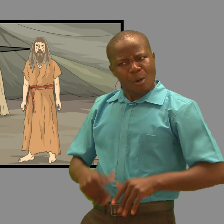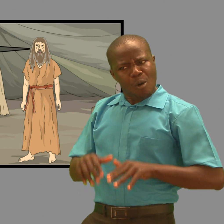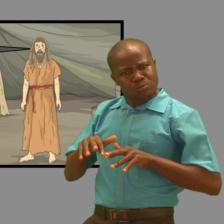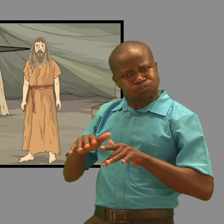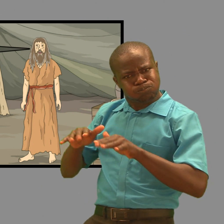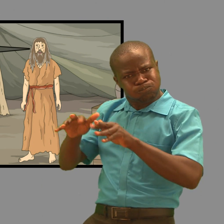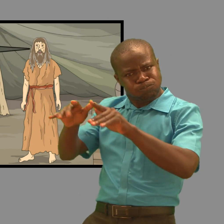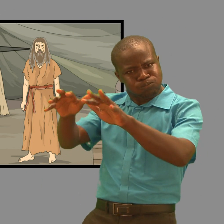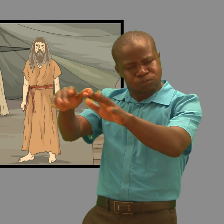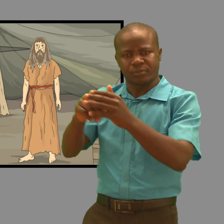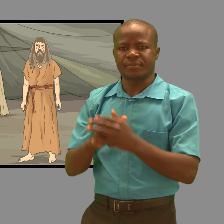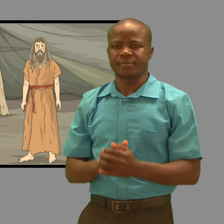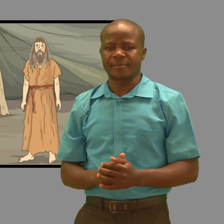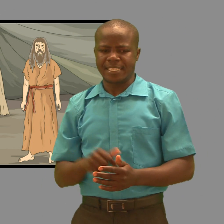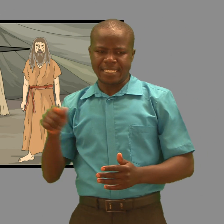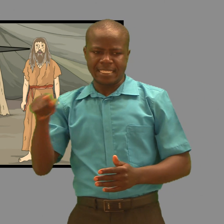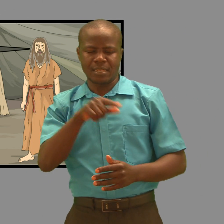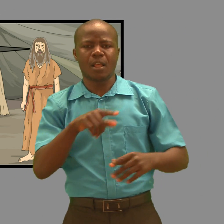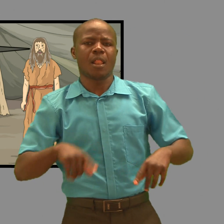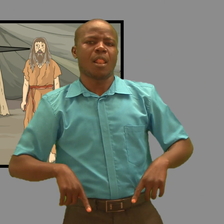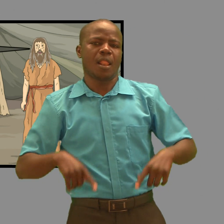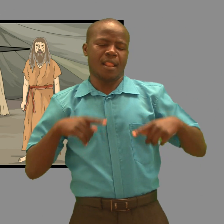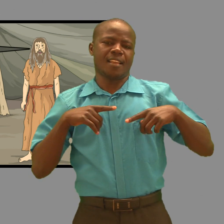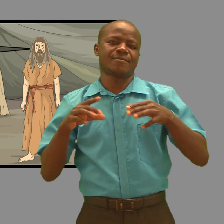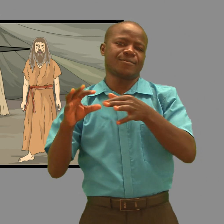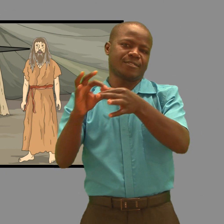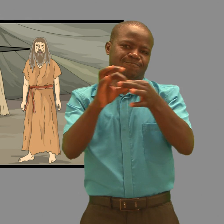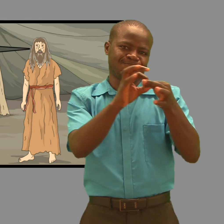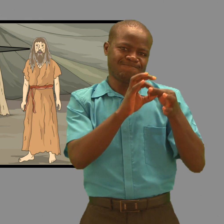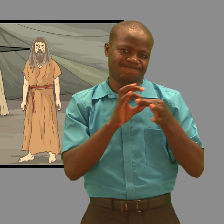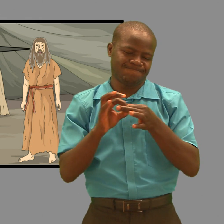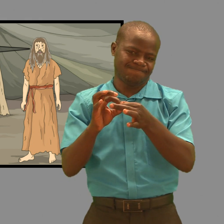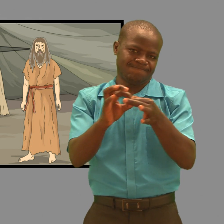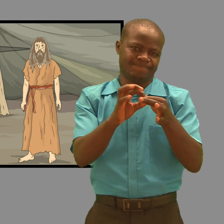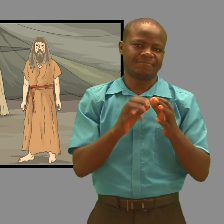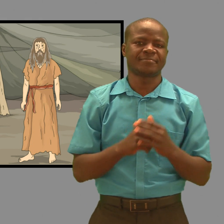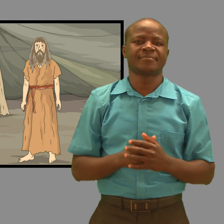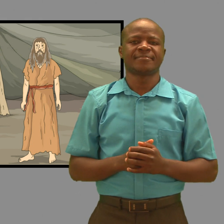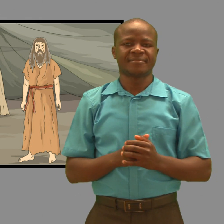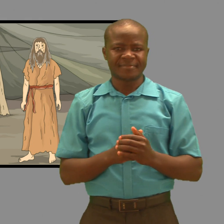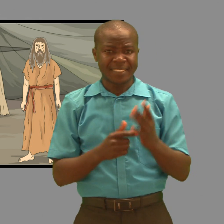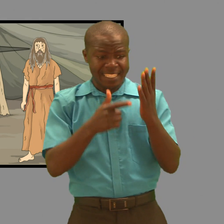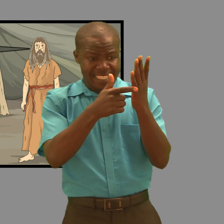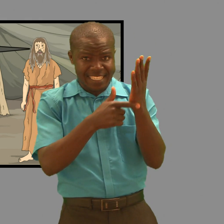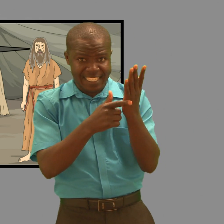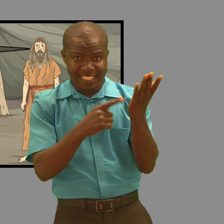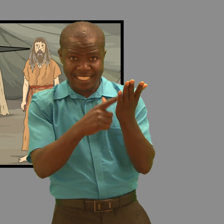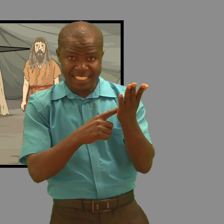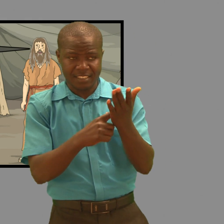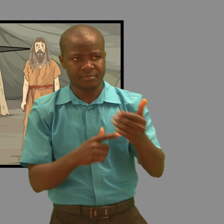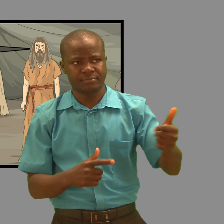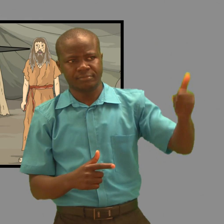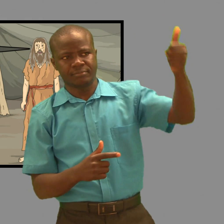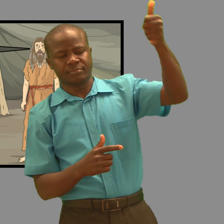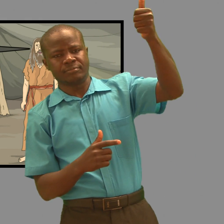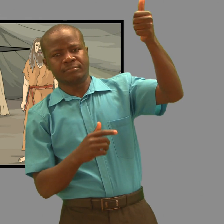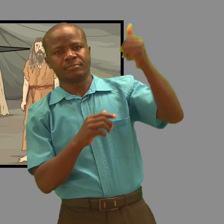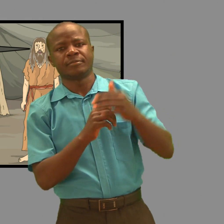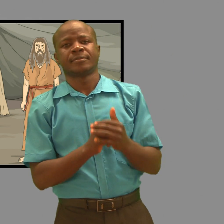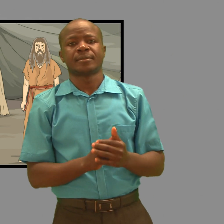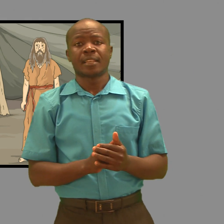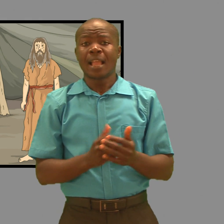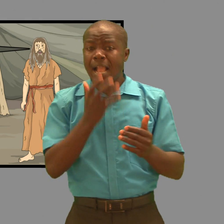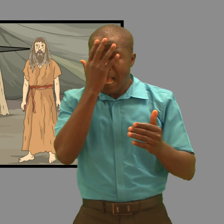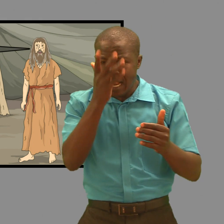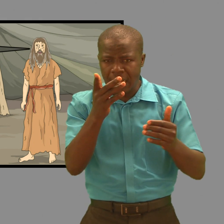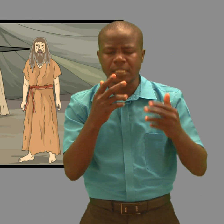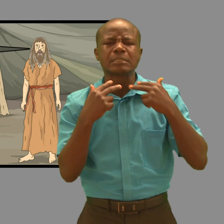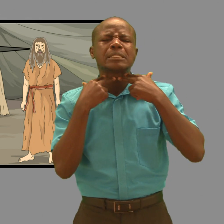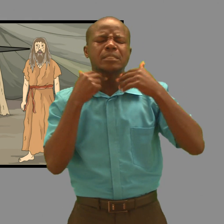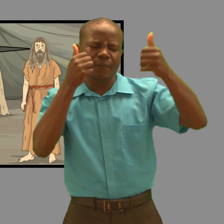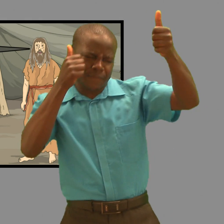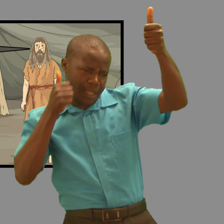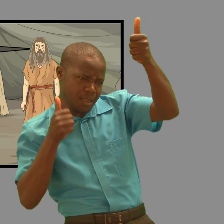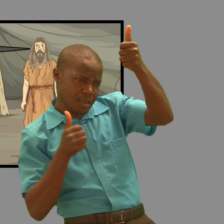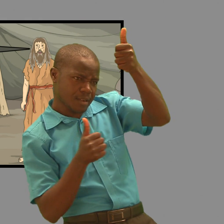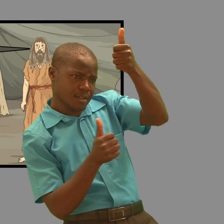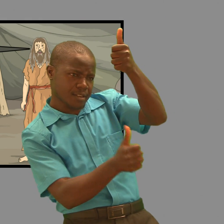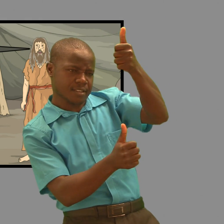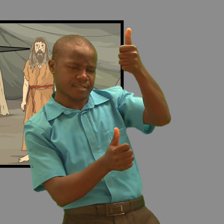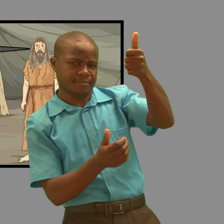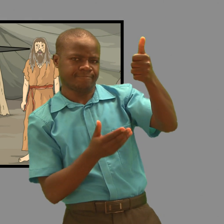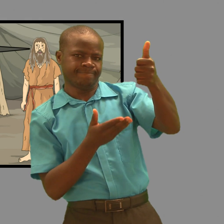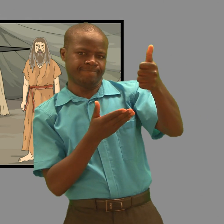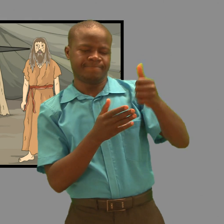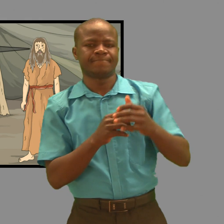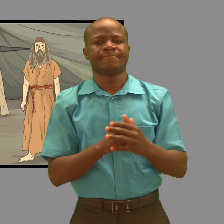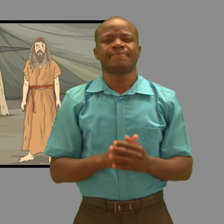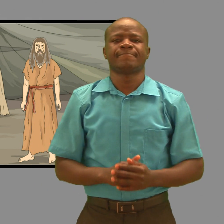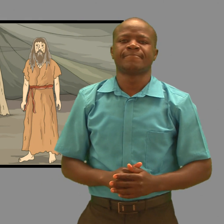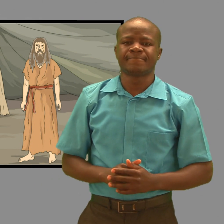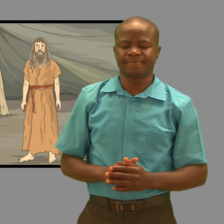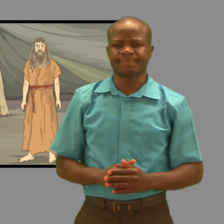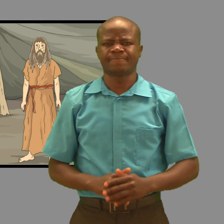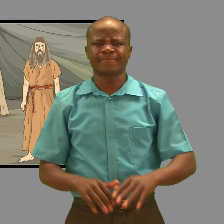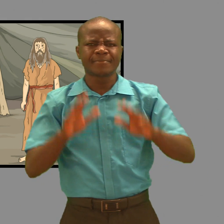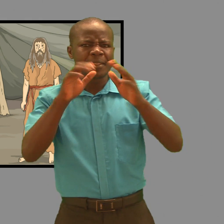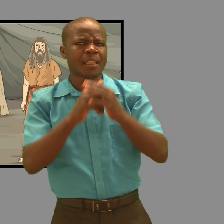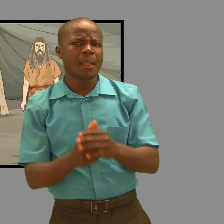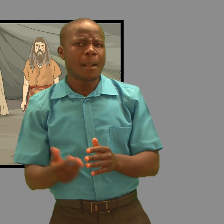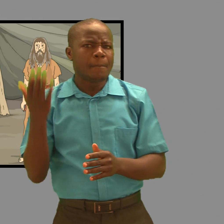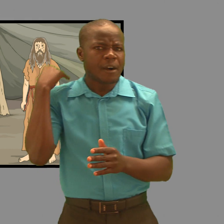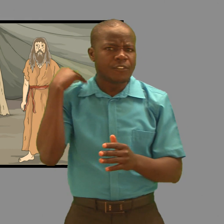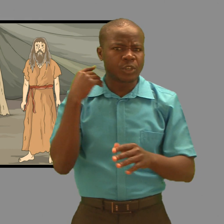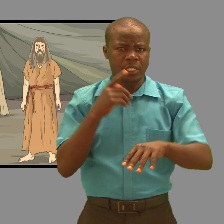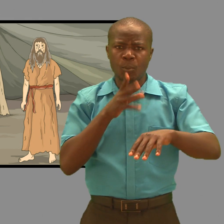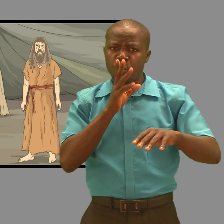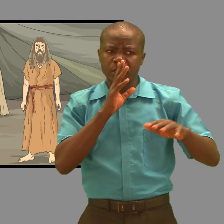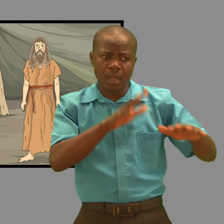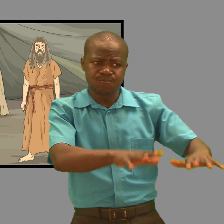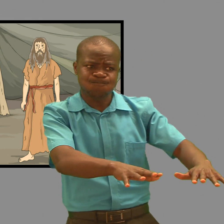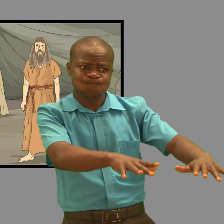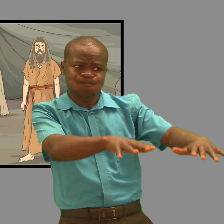may he dwell in the tents of Shem, and may Canaan be his servant.”